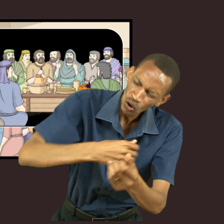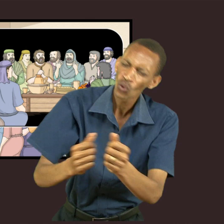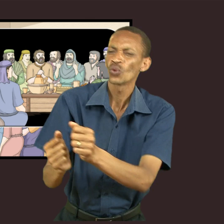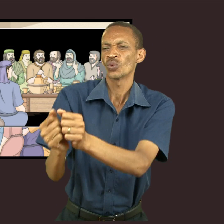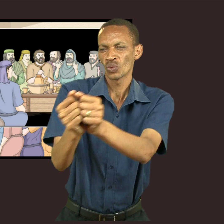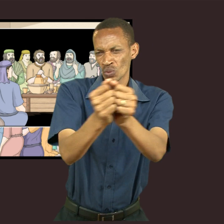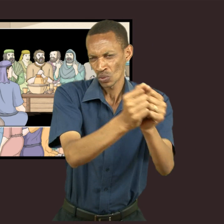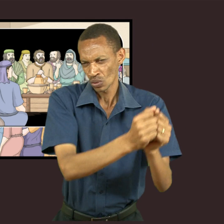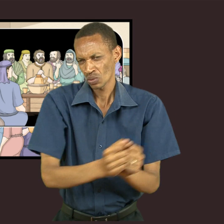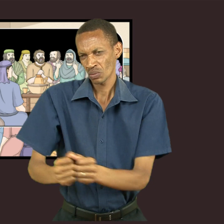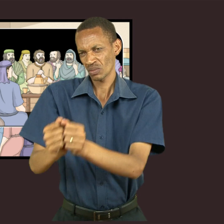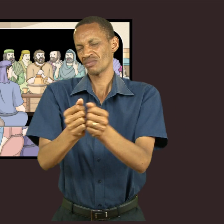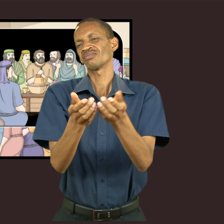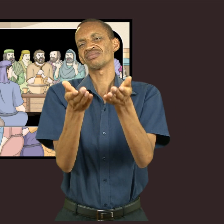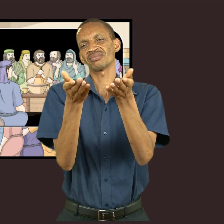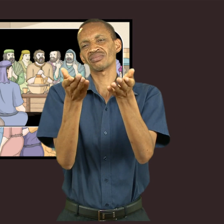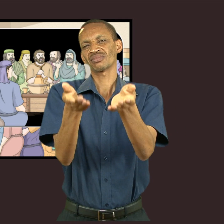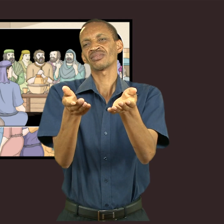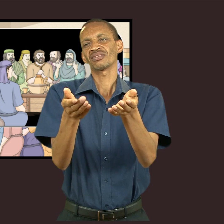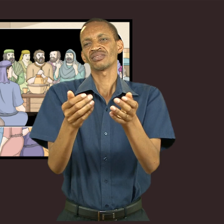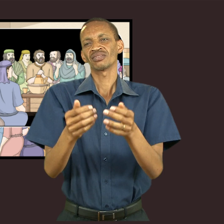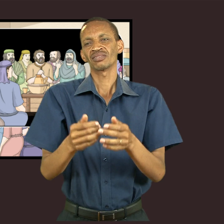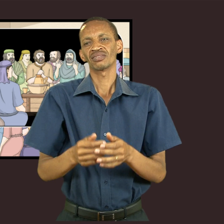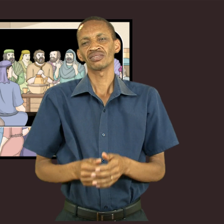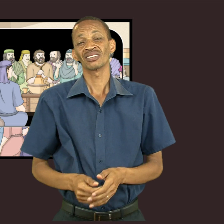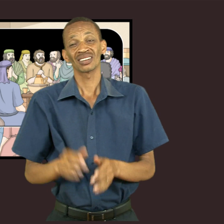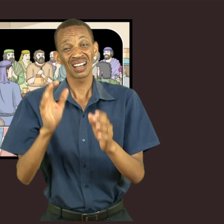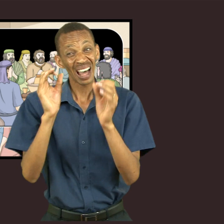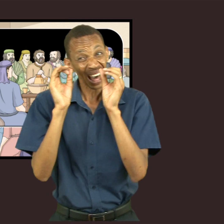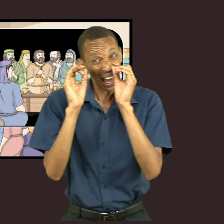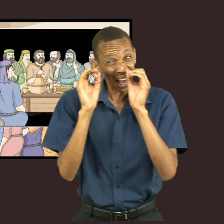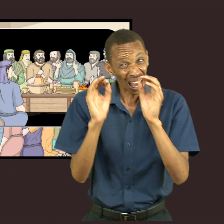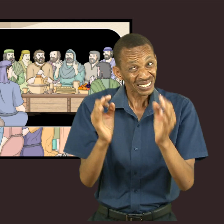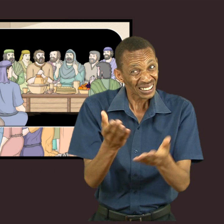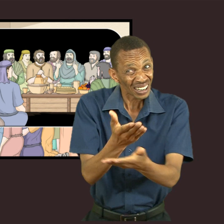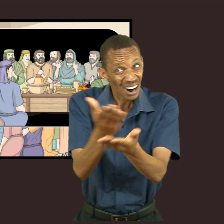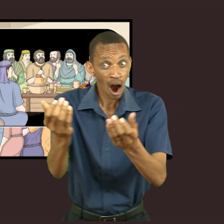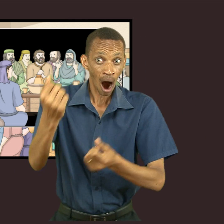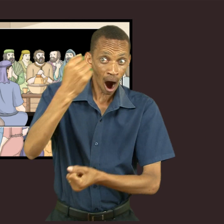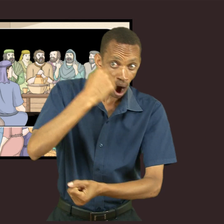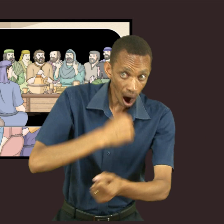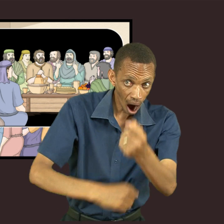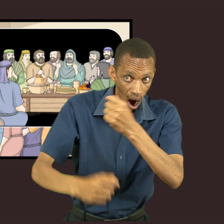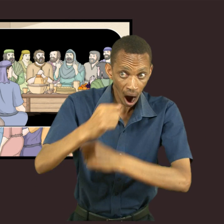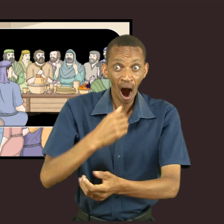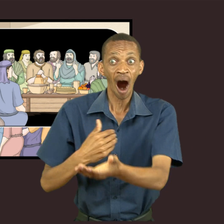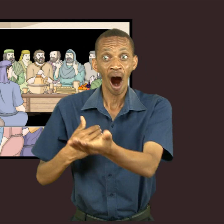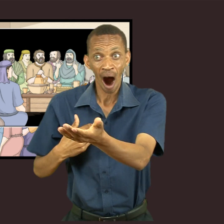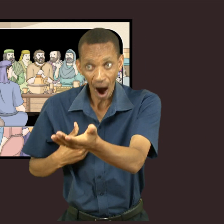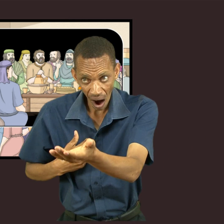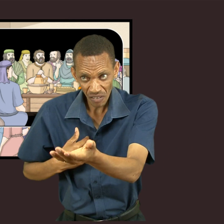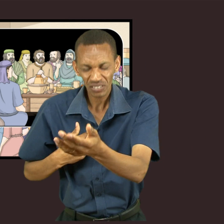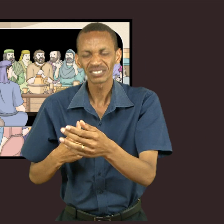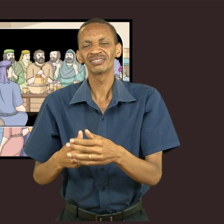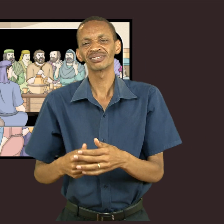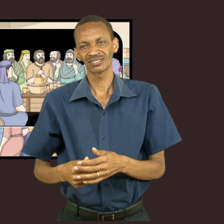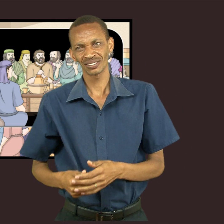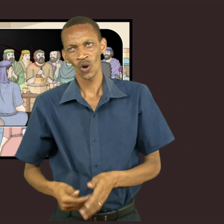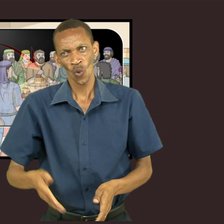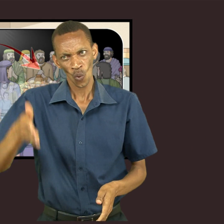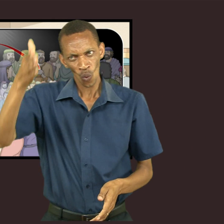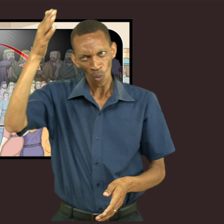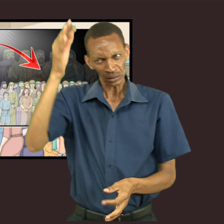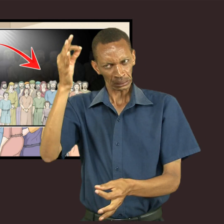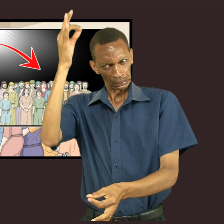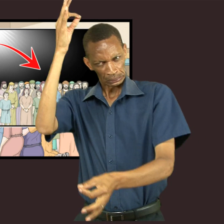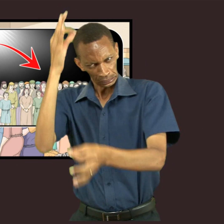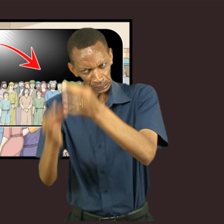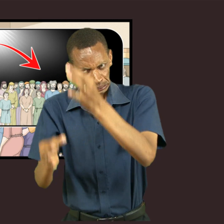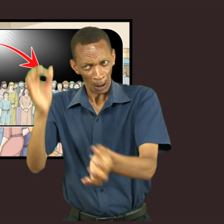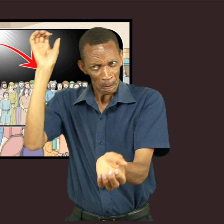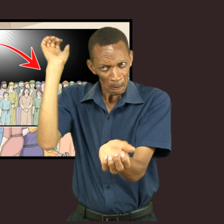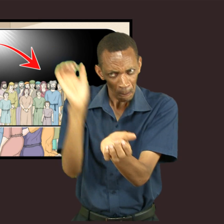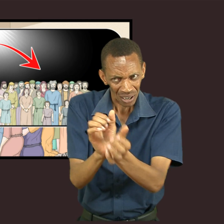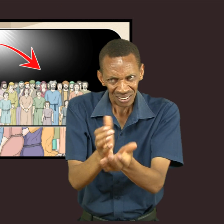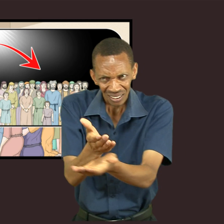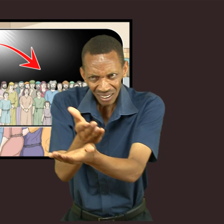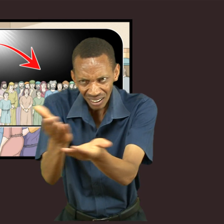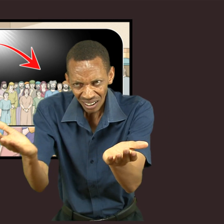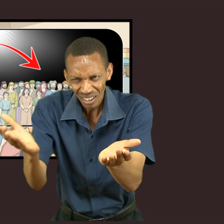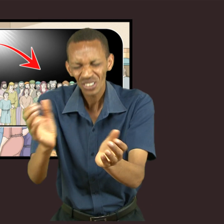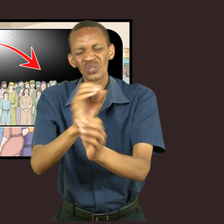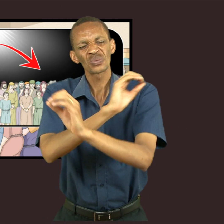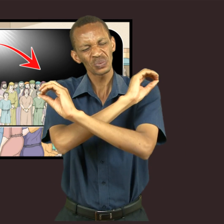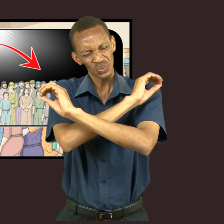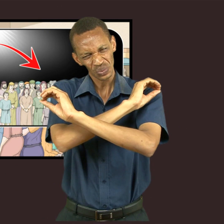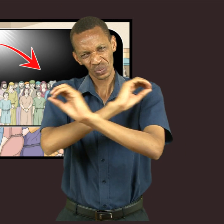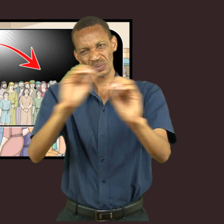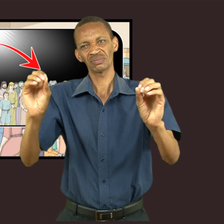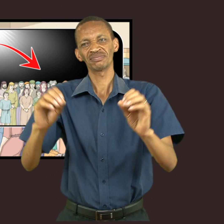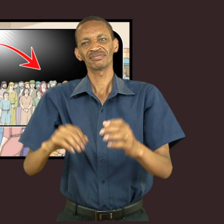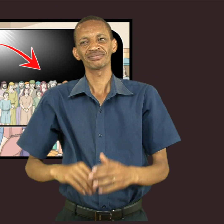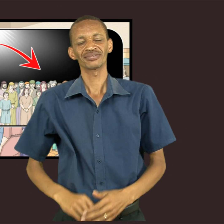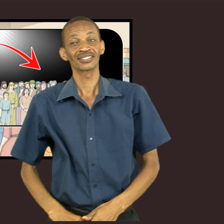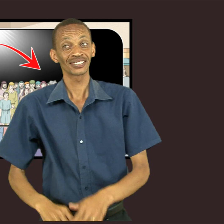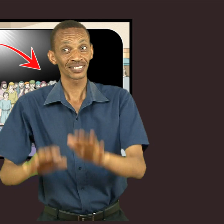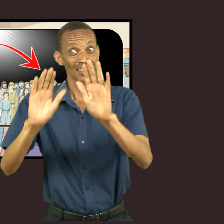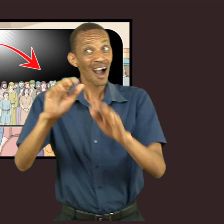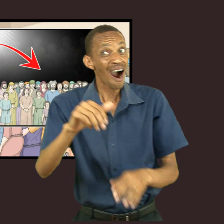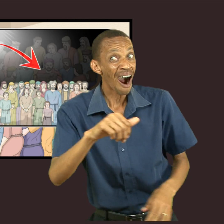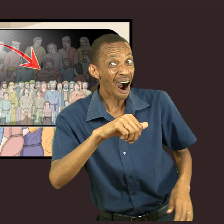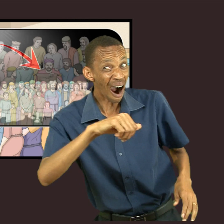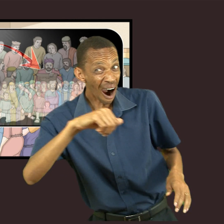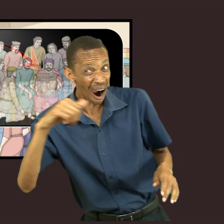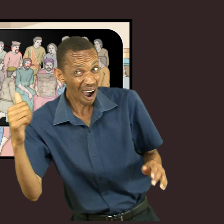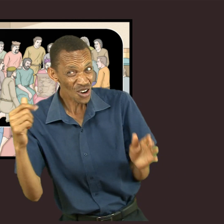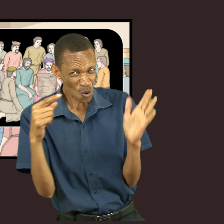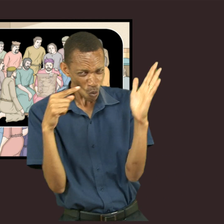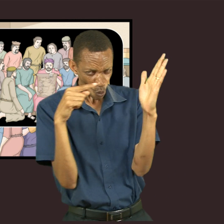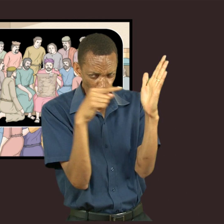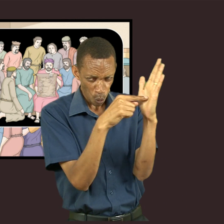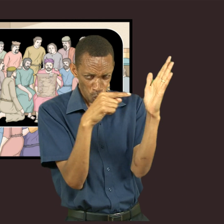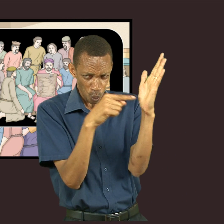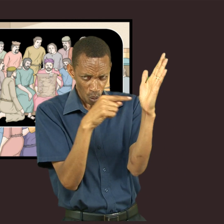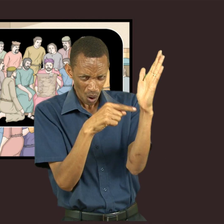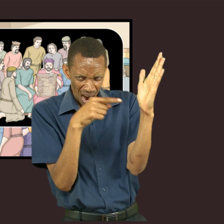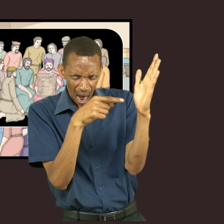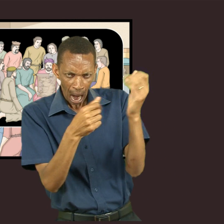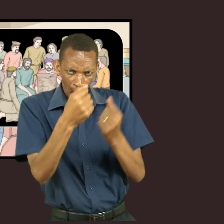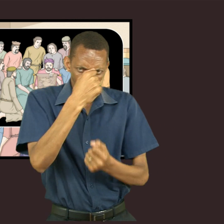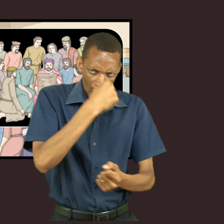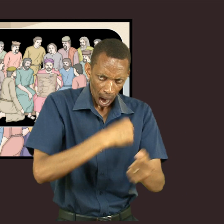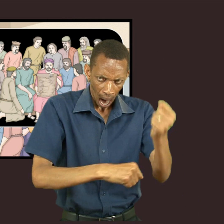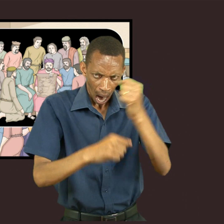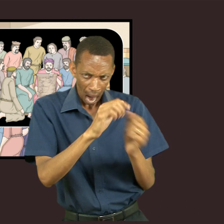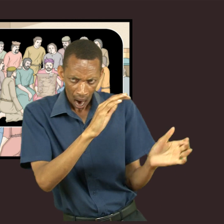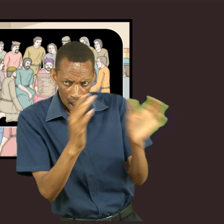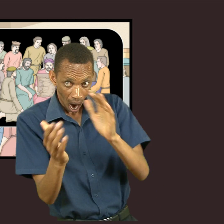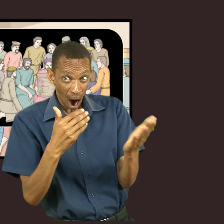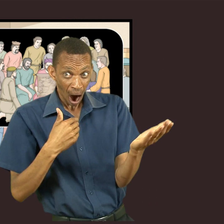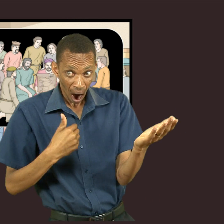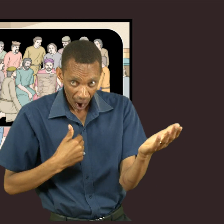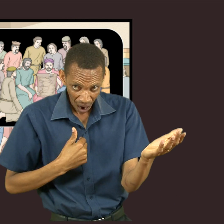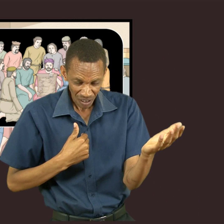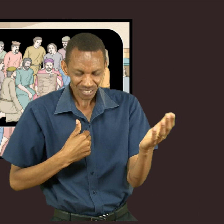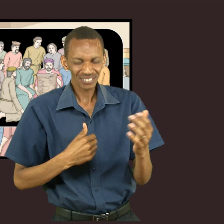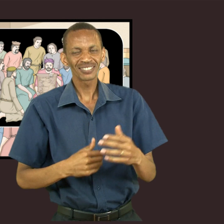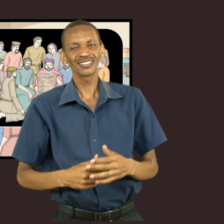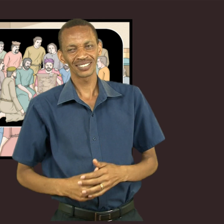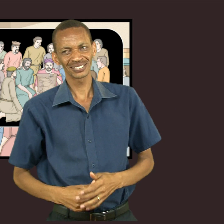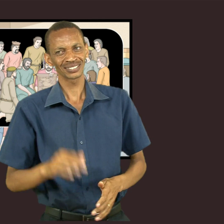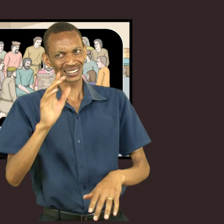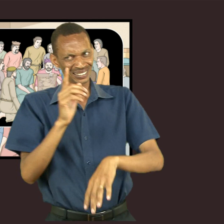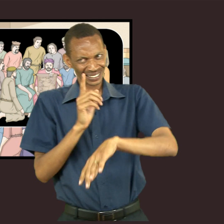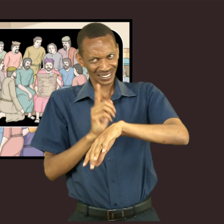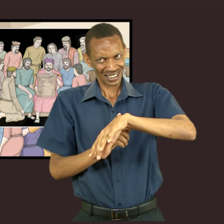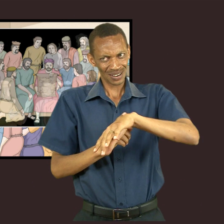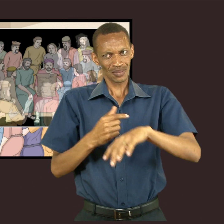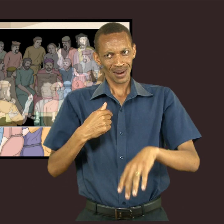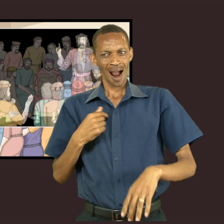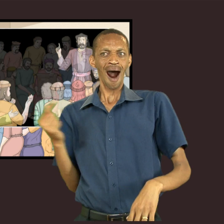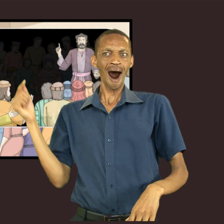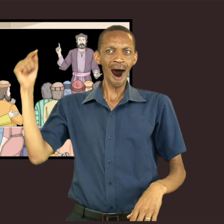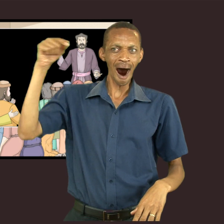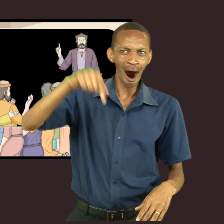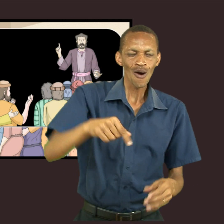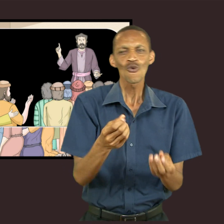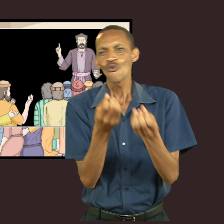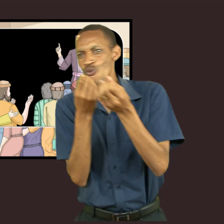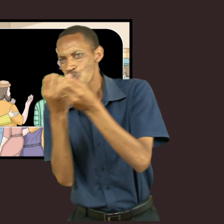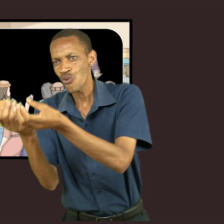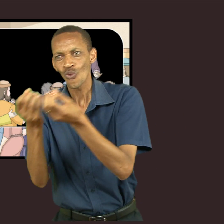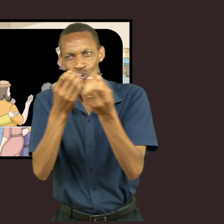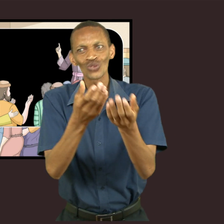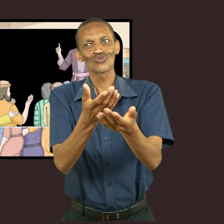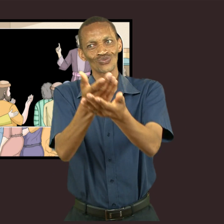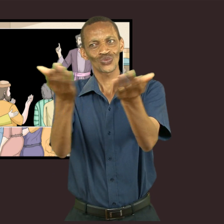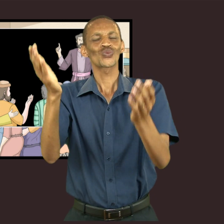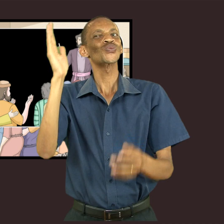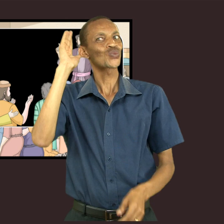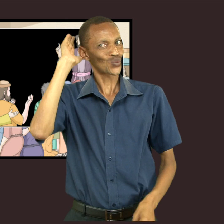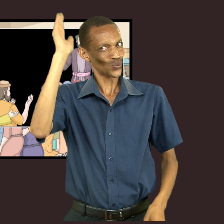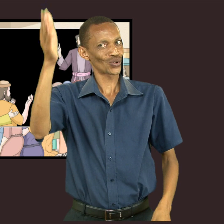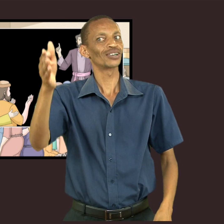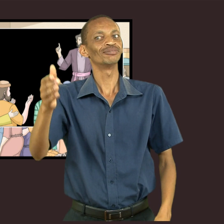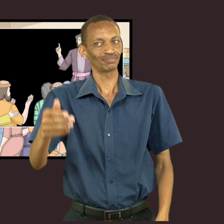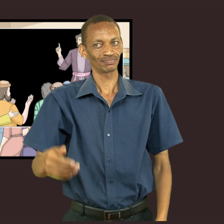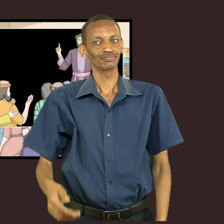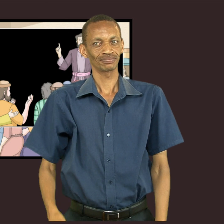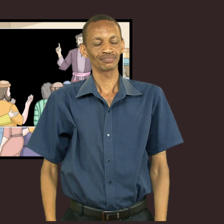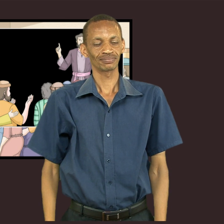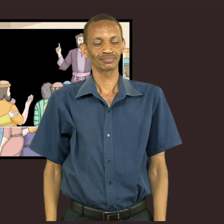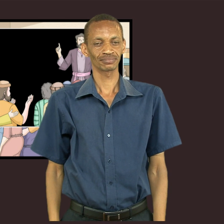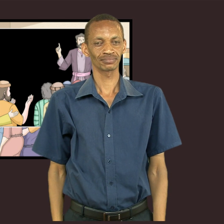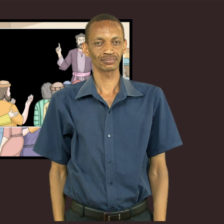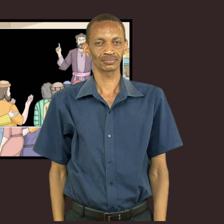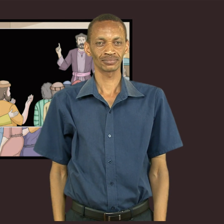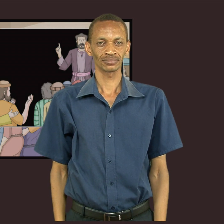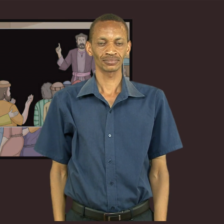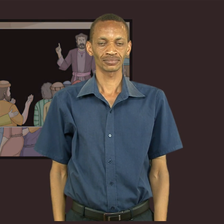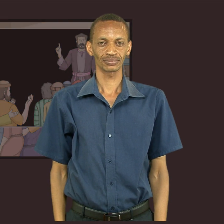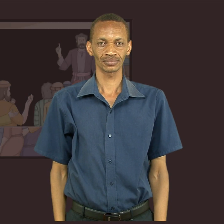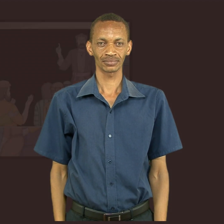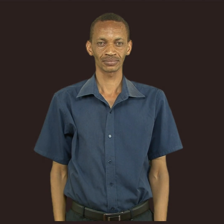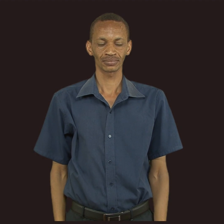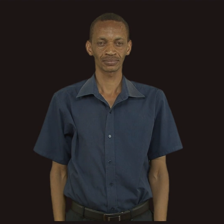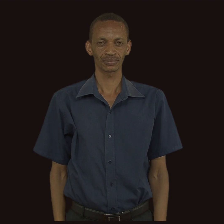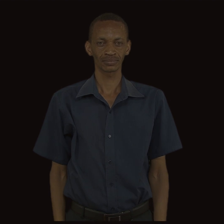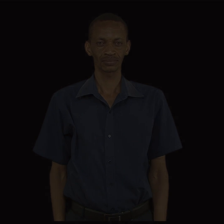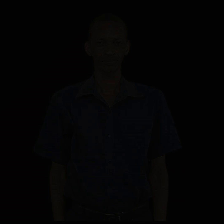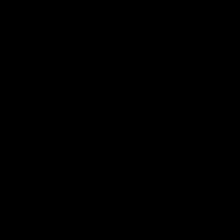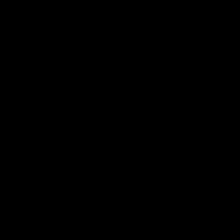And when I come, I will give instructions about the remaining matters.